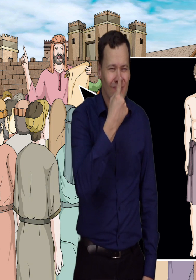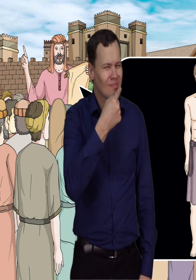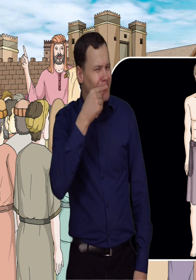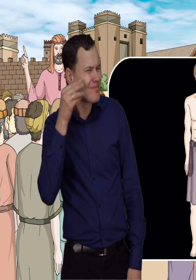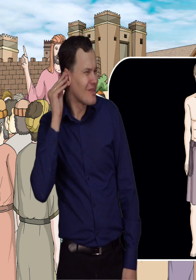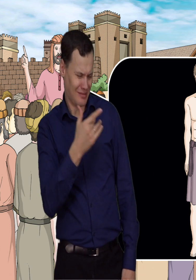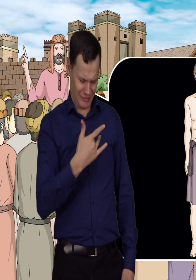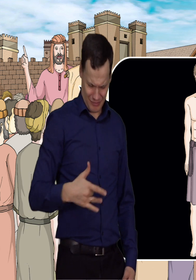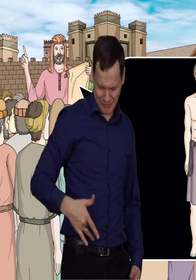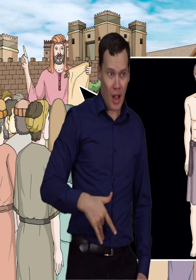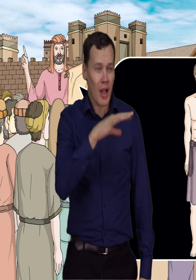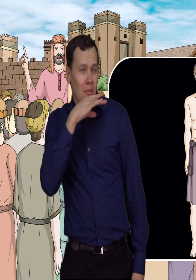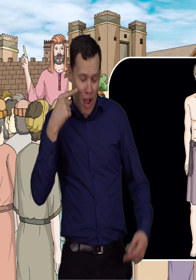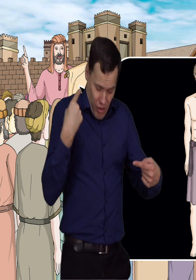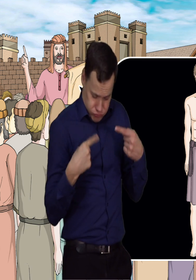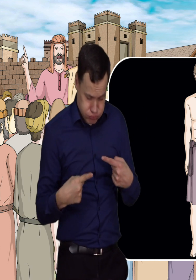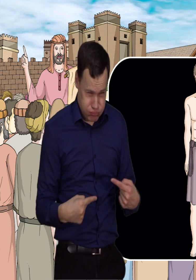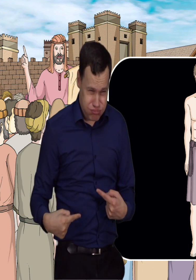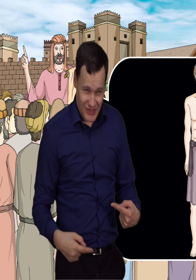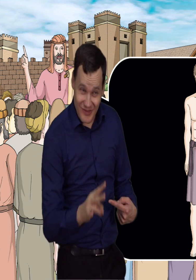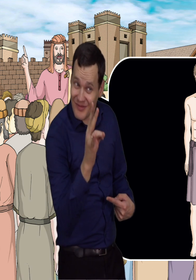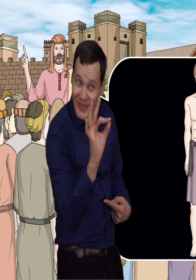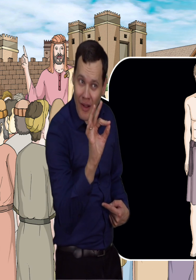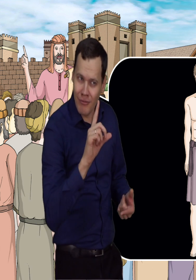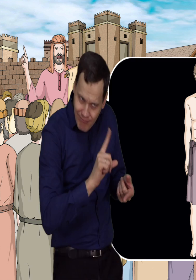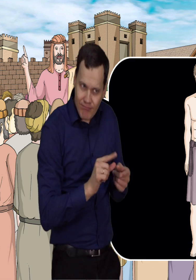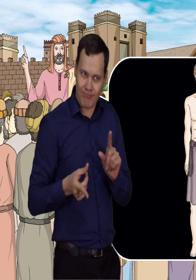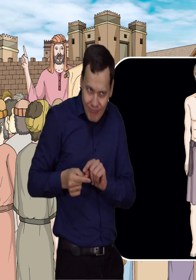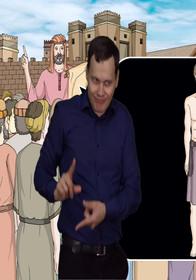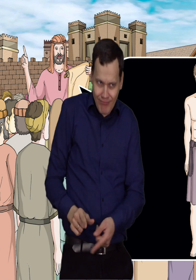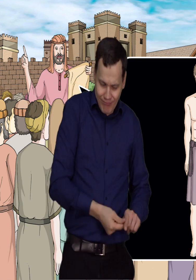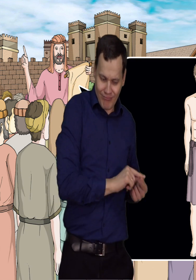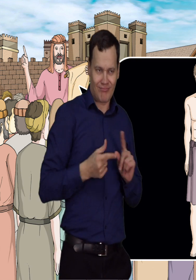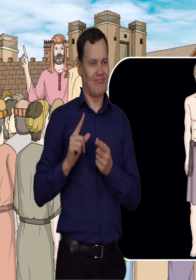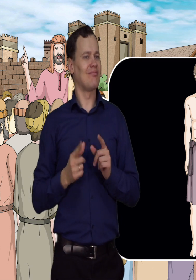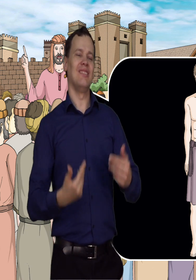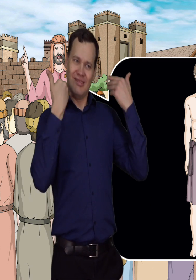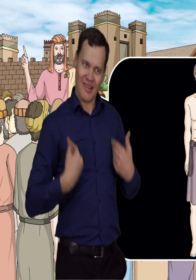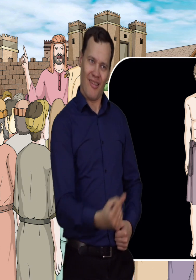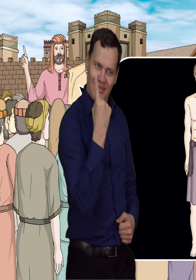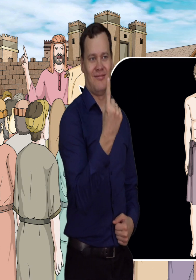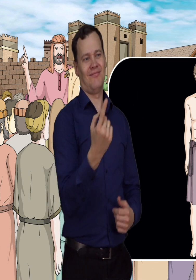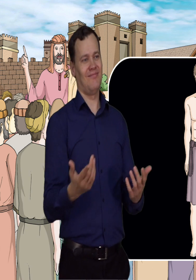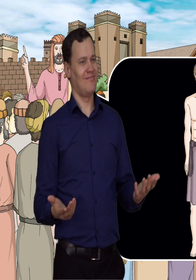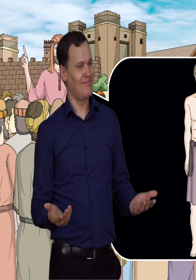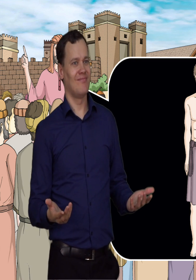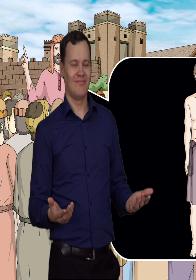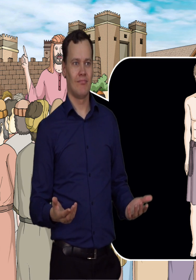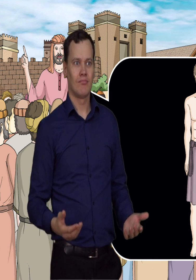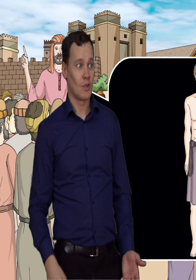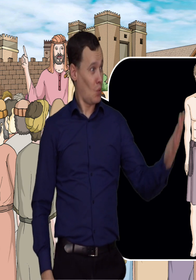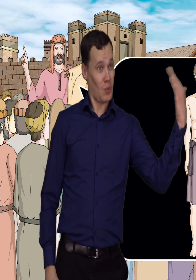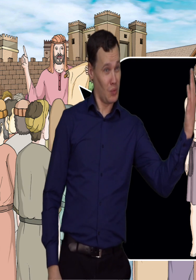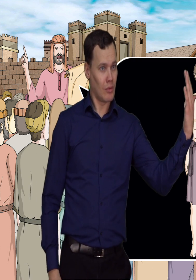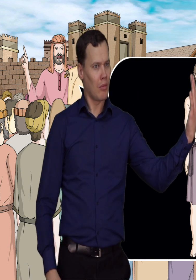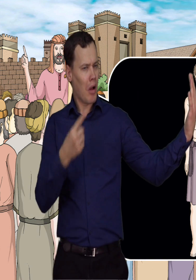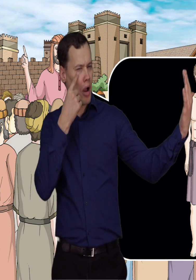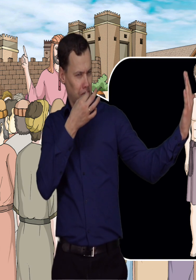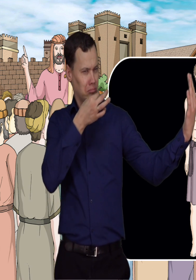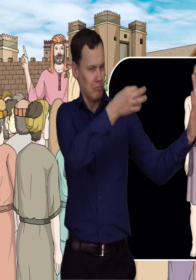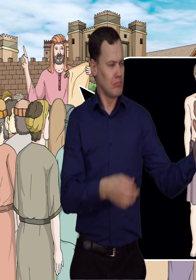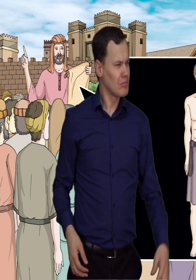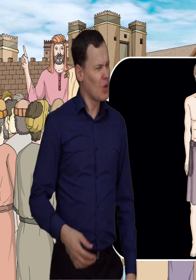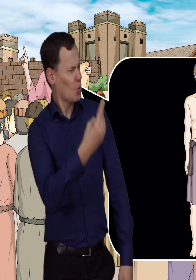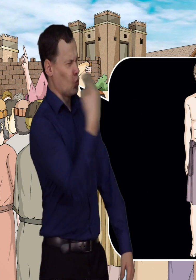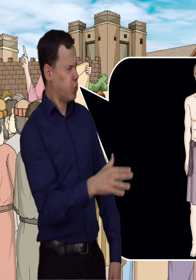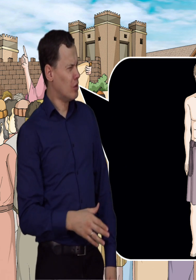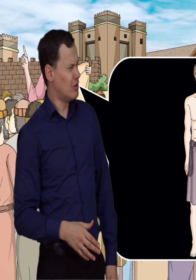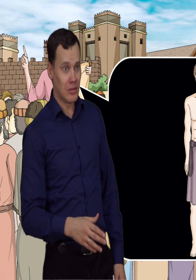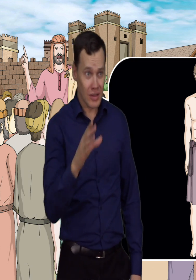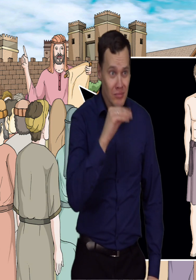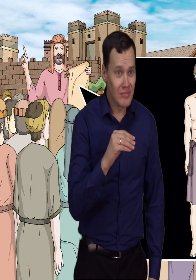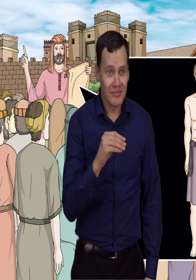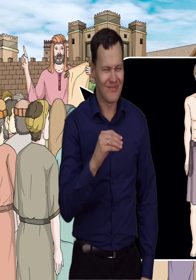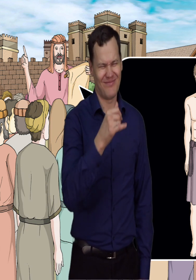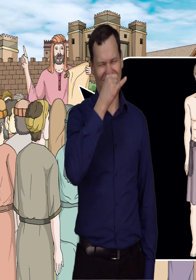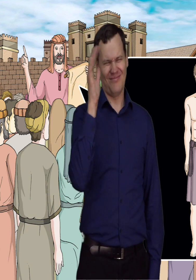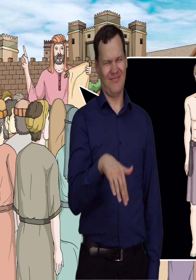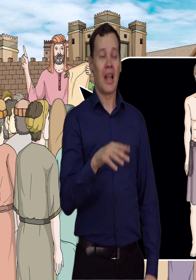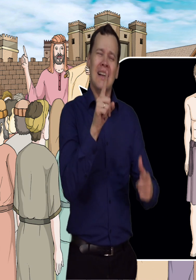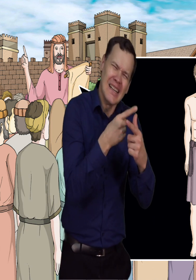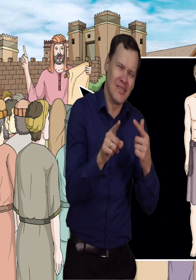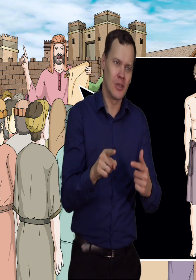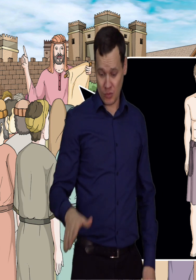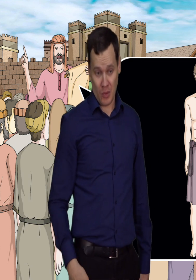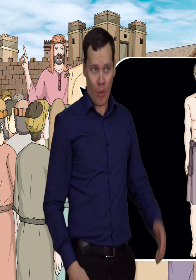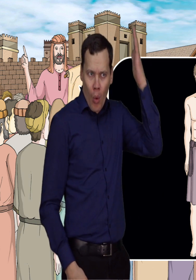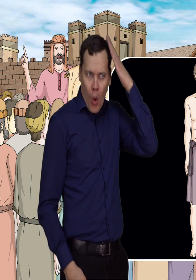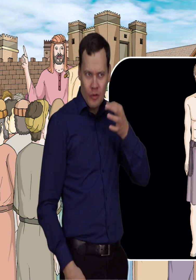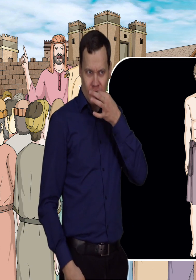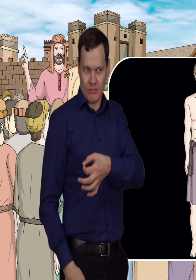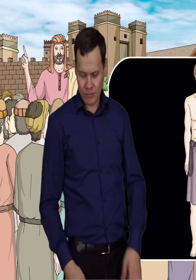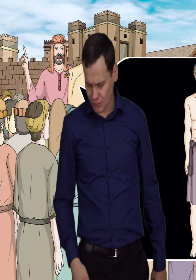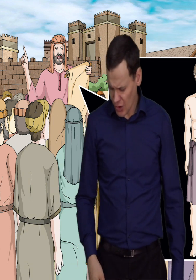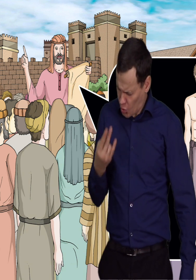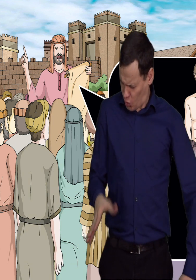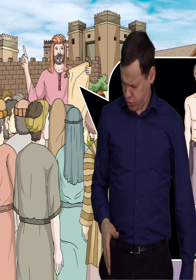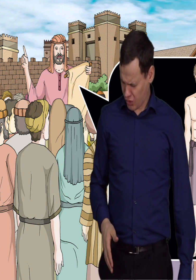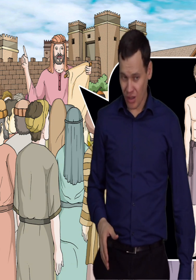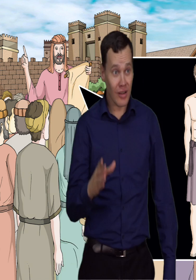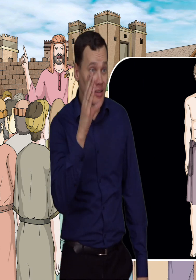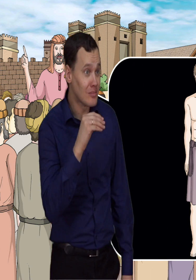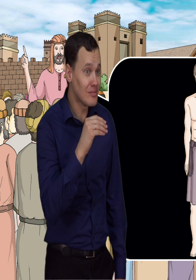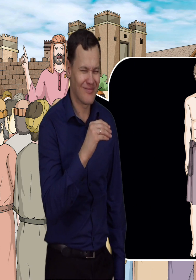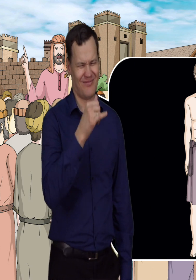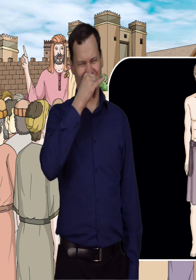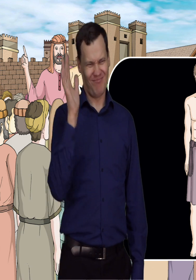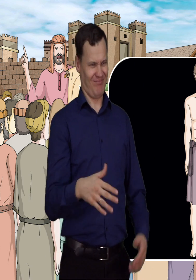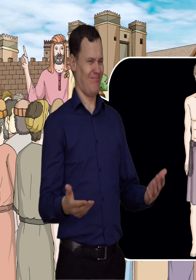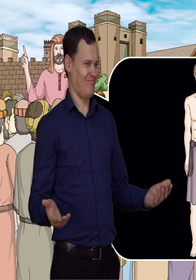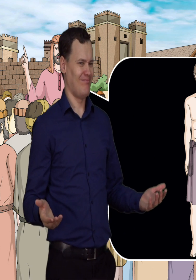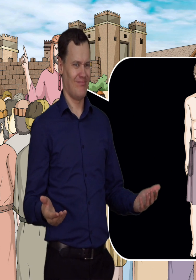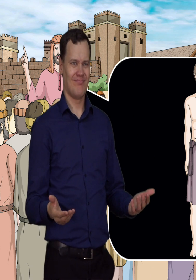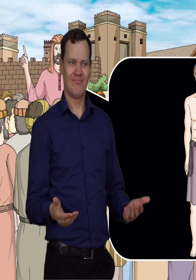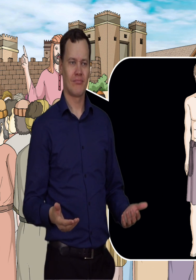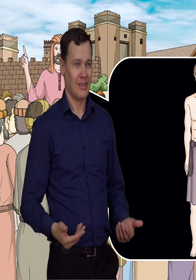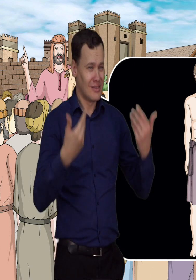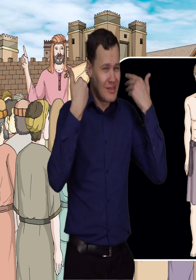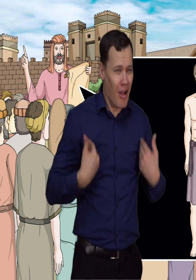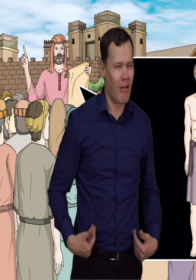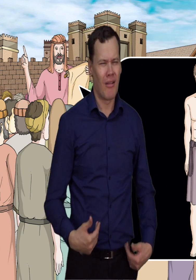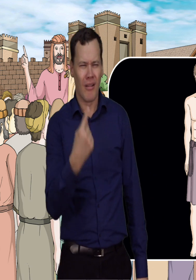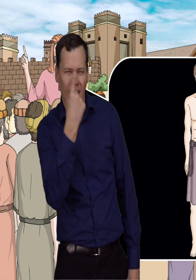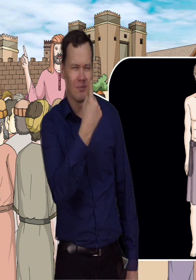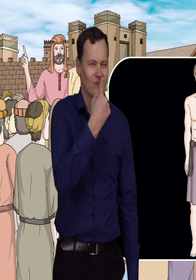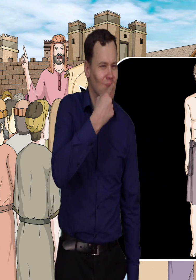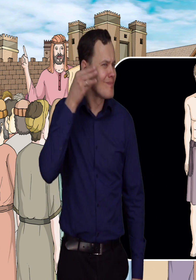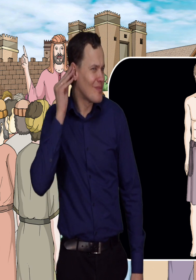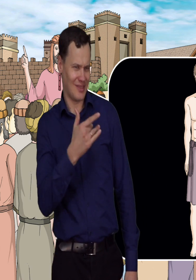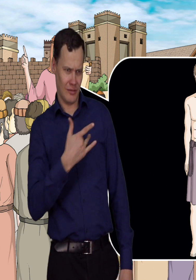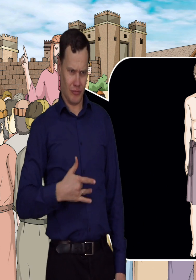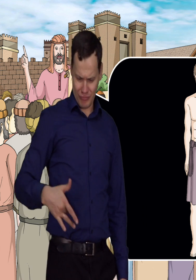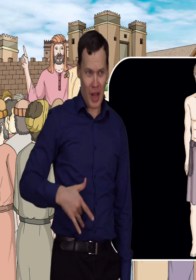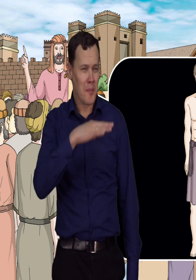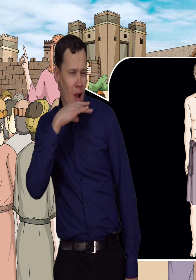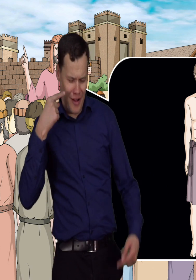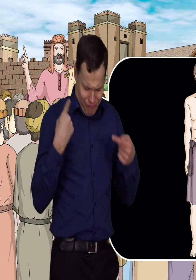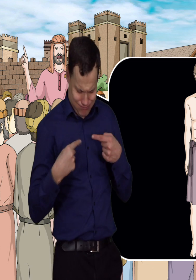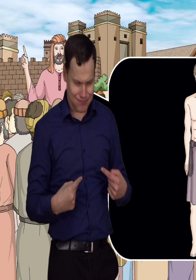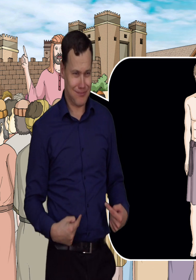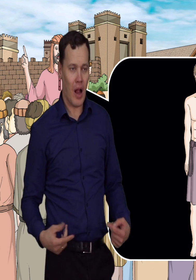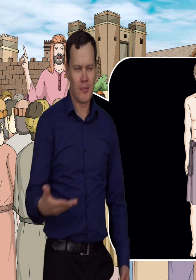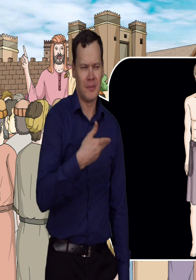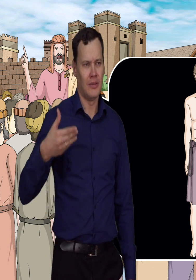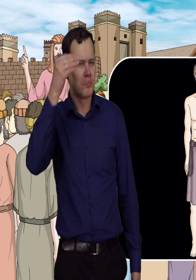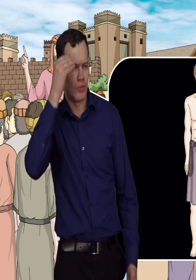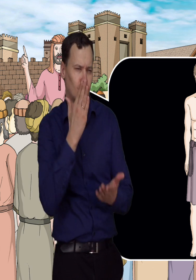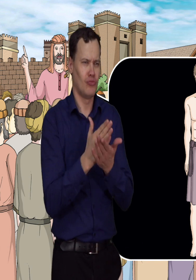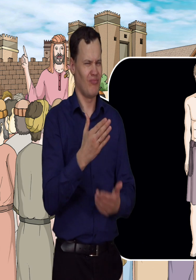The eye cannot say to the hand, “I do not need you.” Nor can the head say to the feet, “I do not need you.”